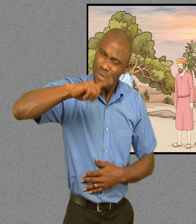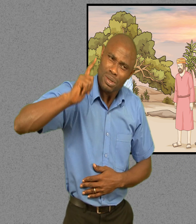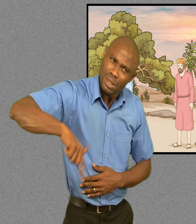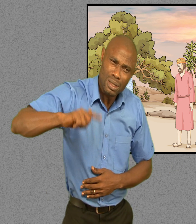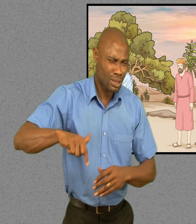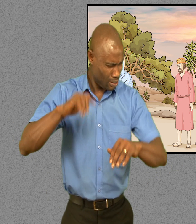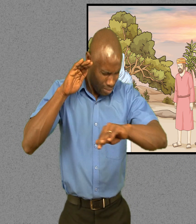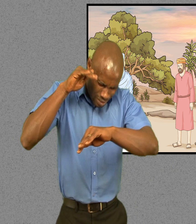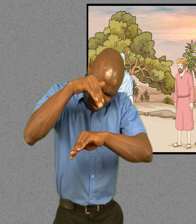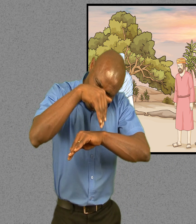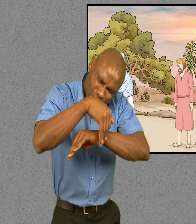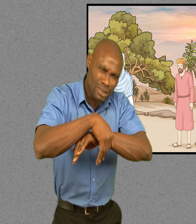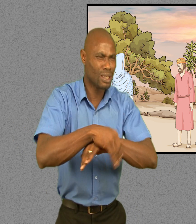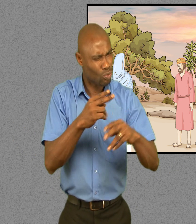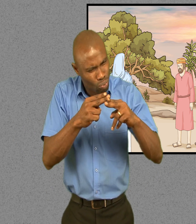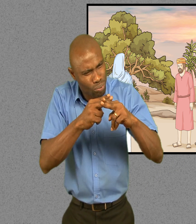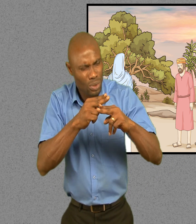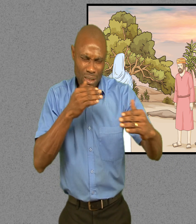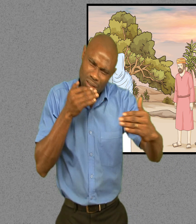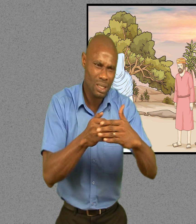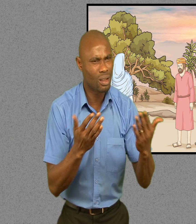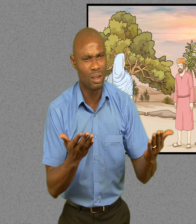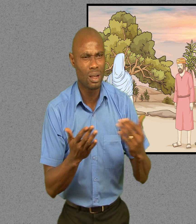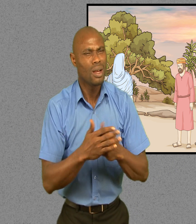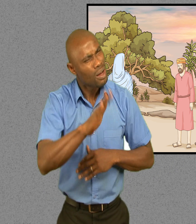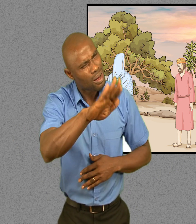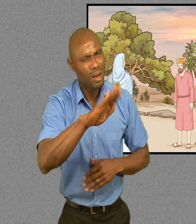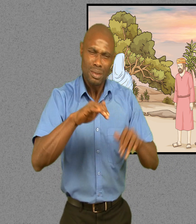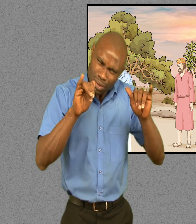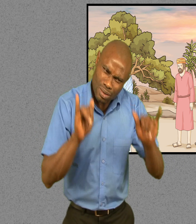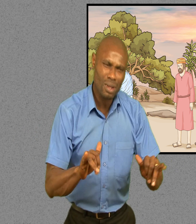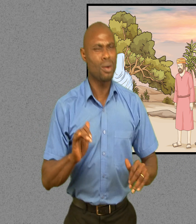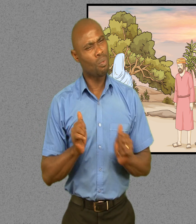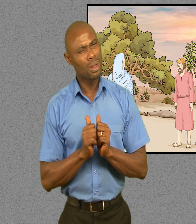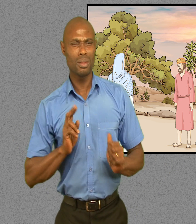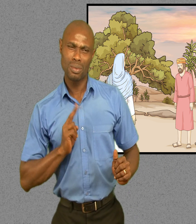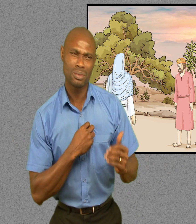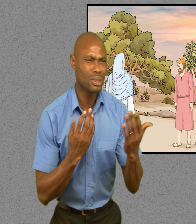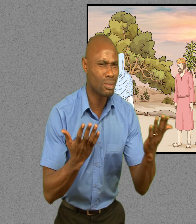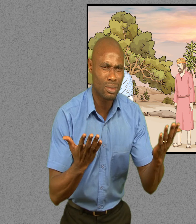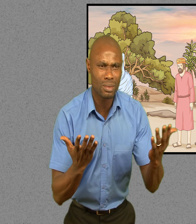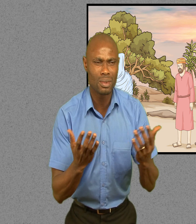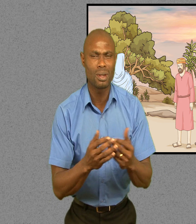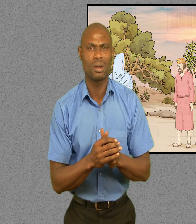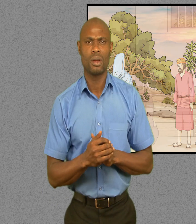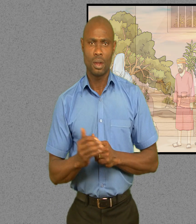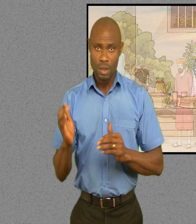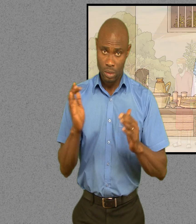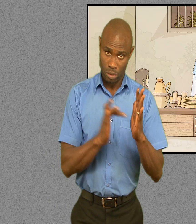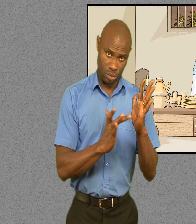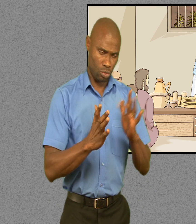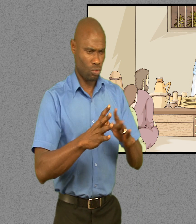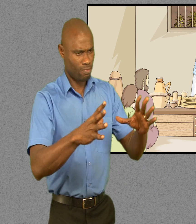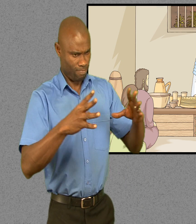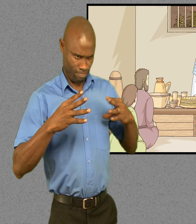So He went in to stay with them.